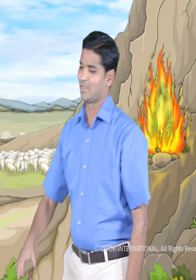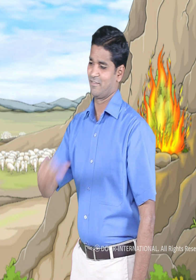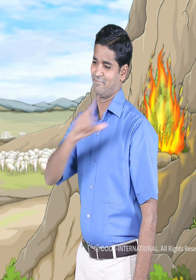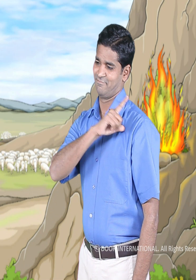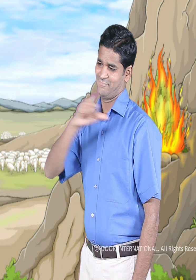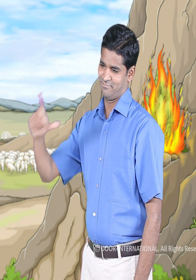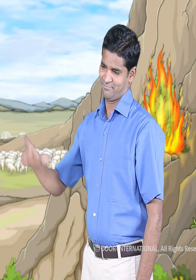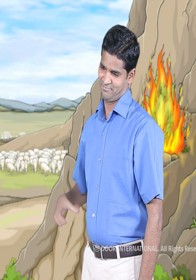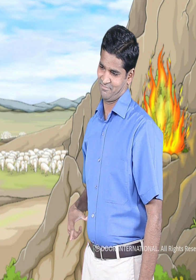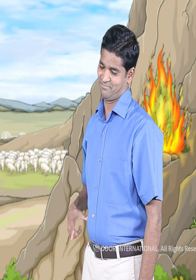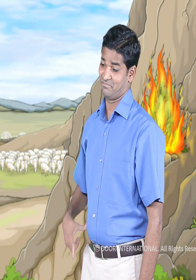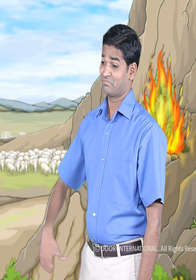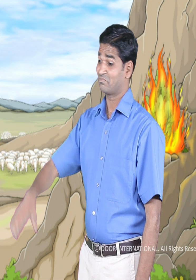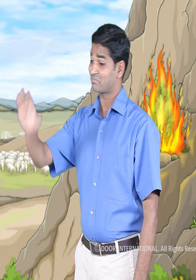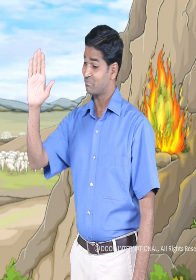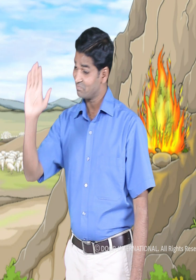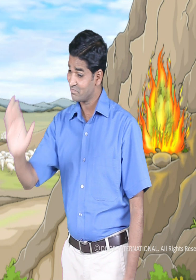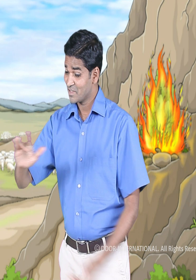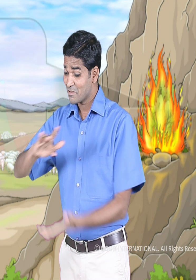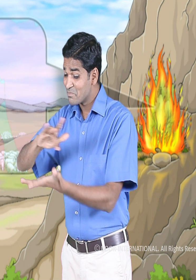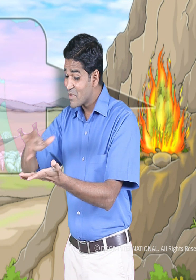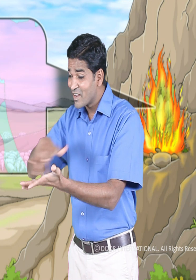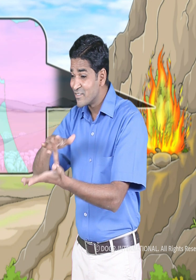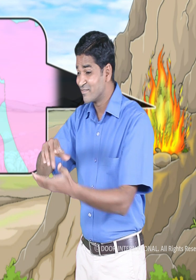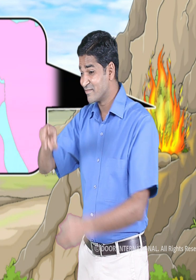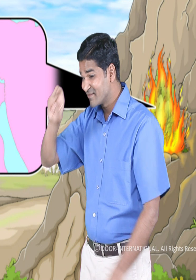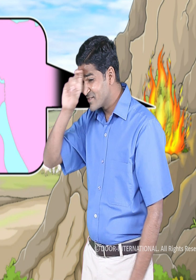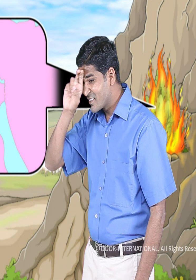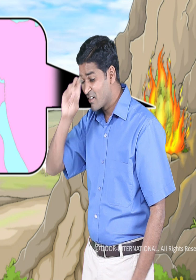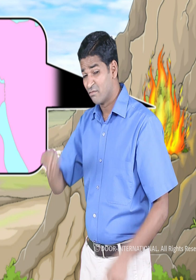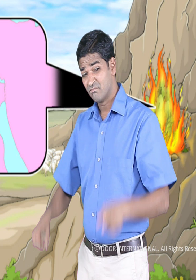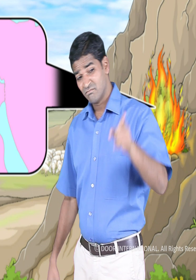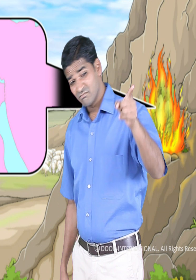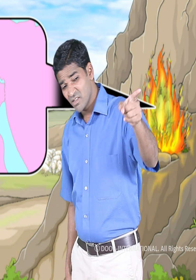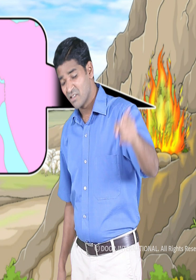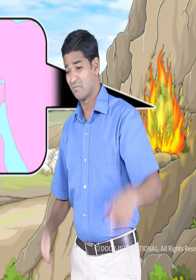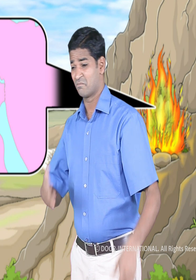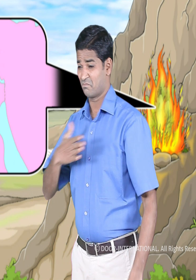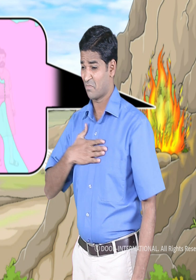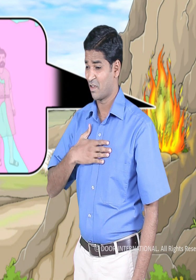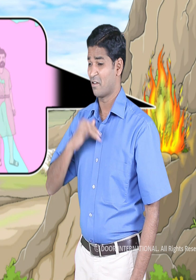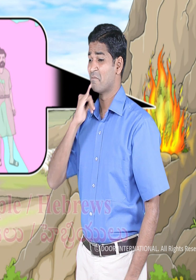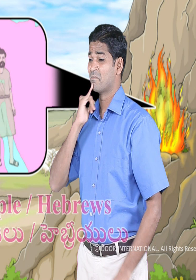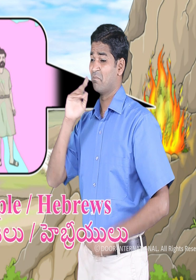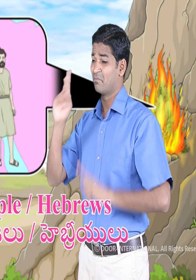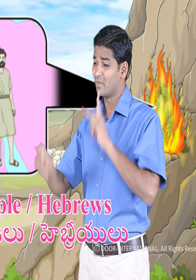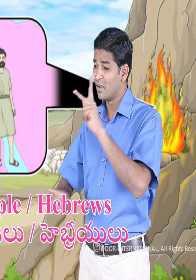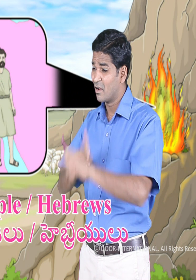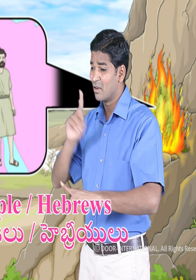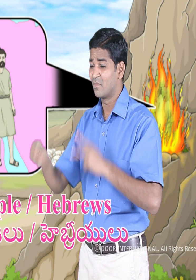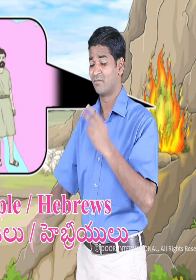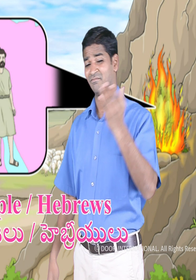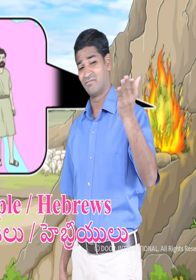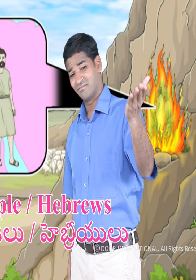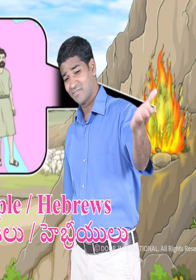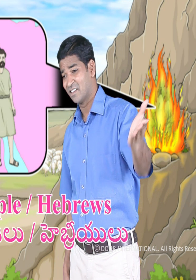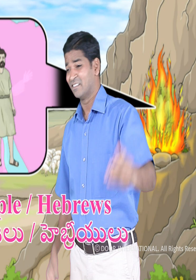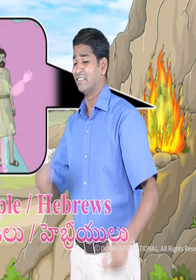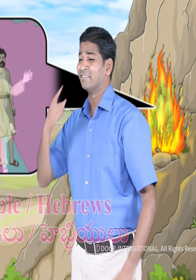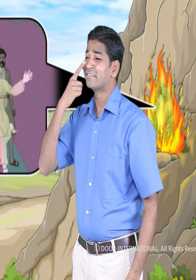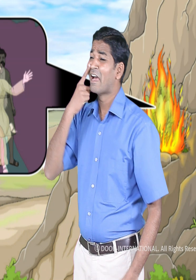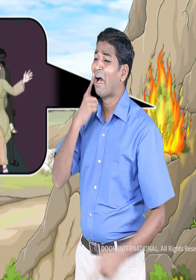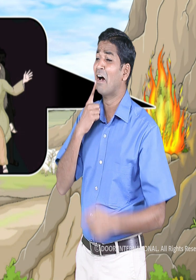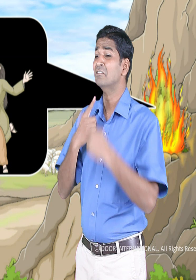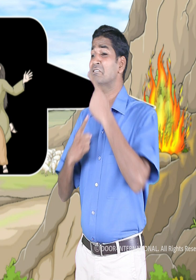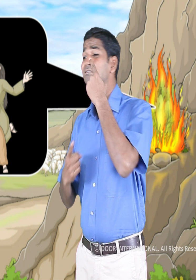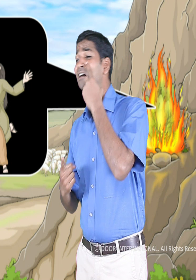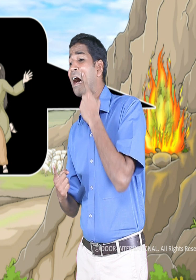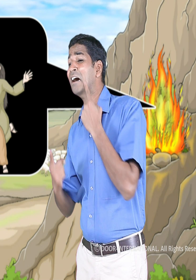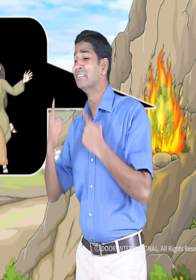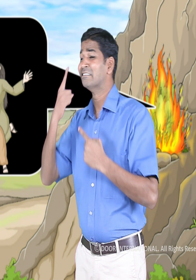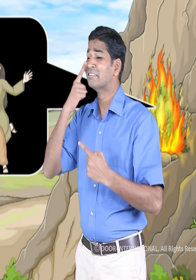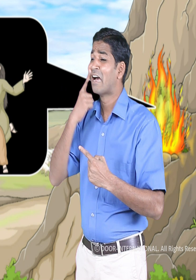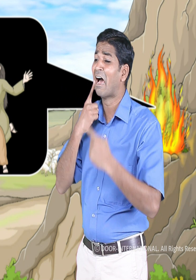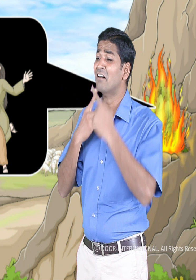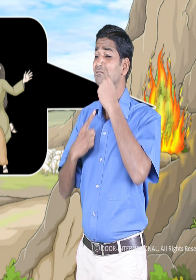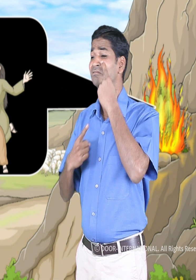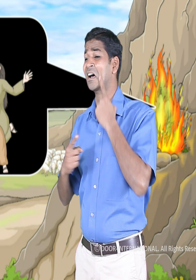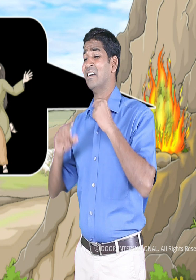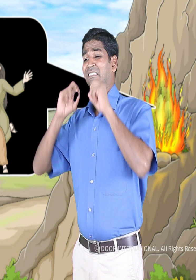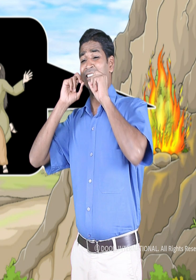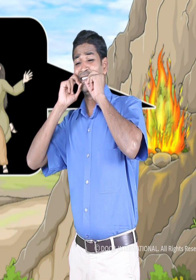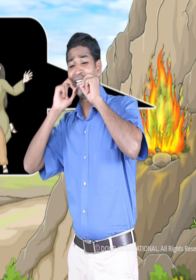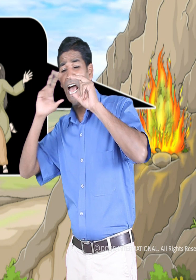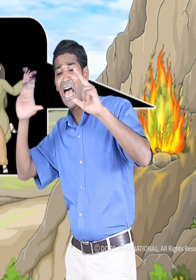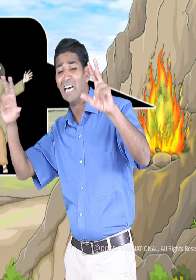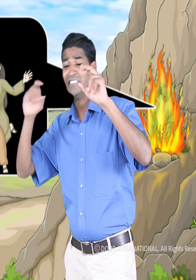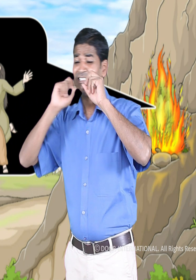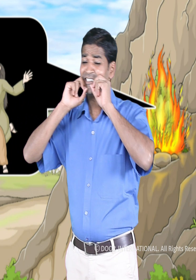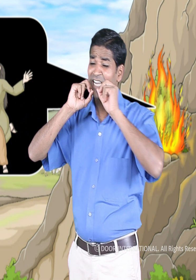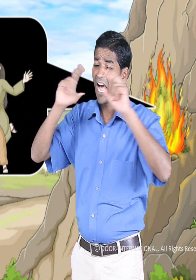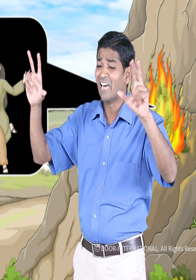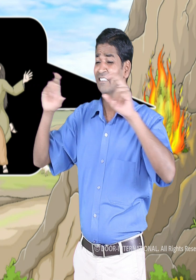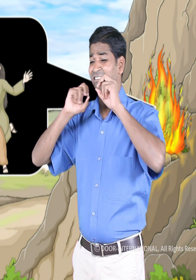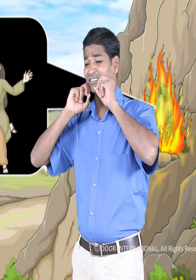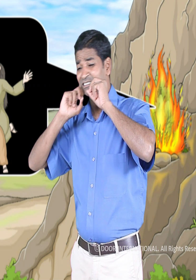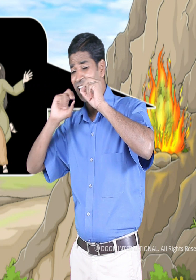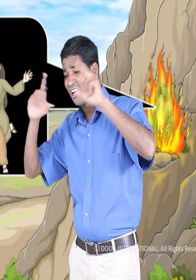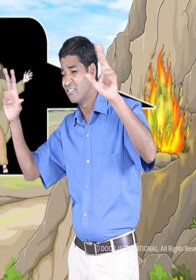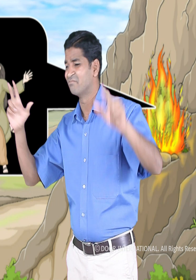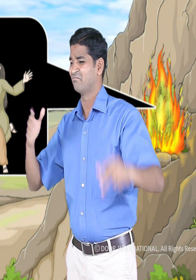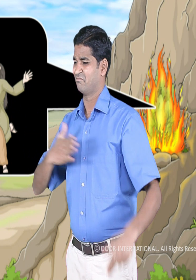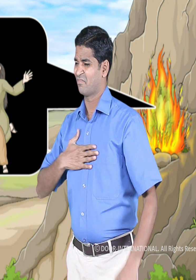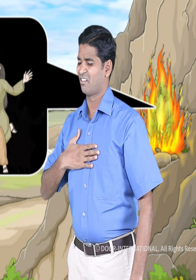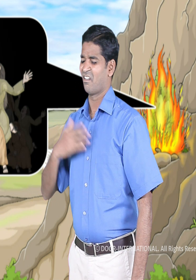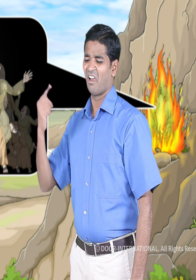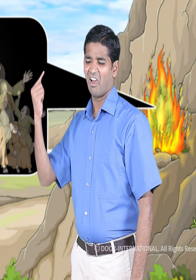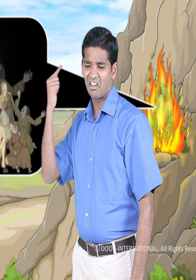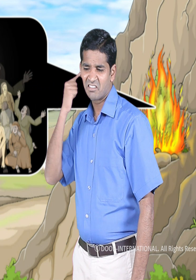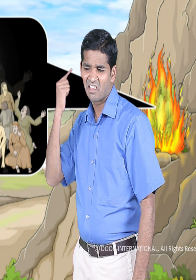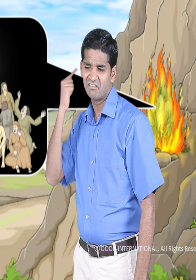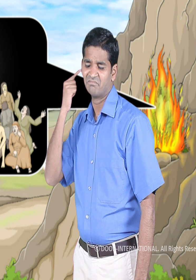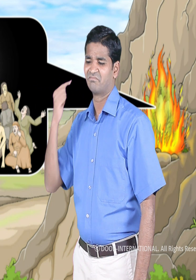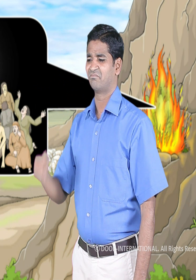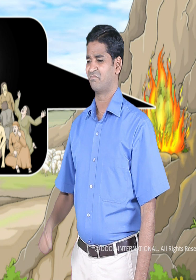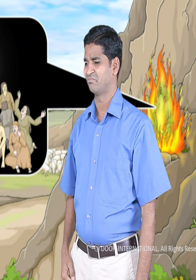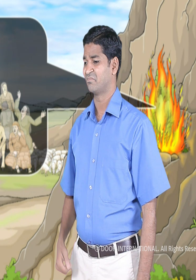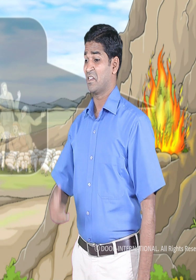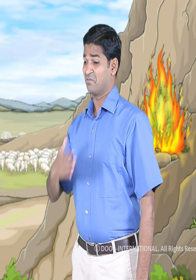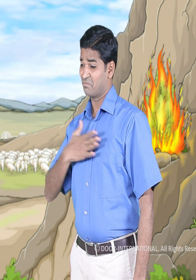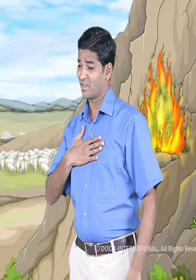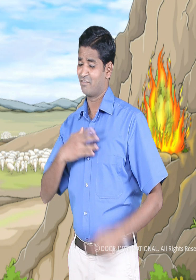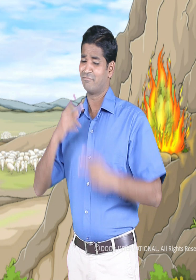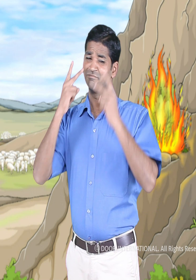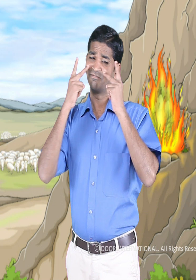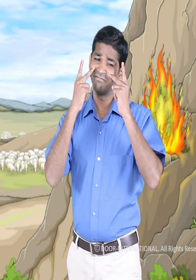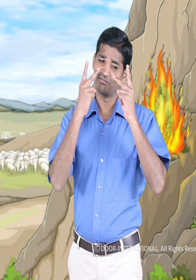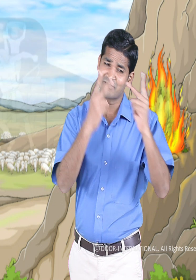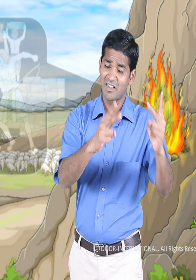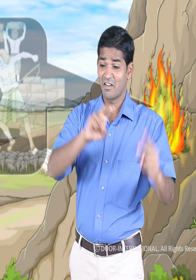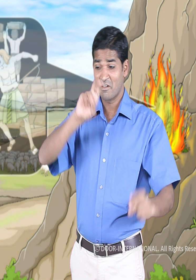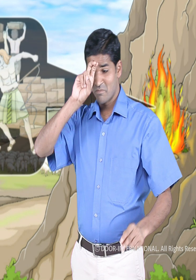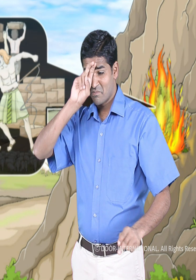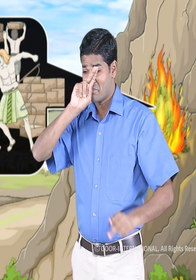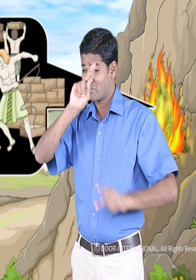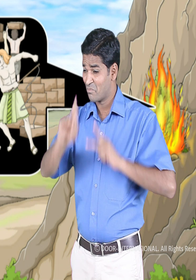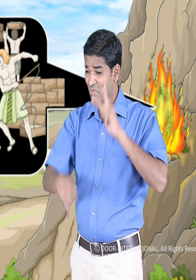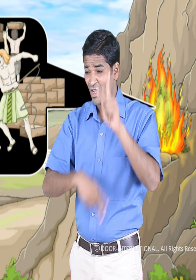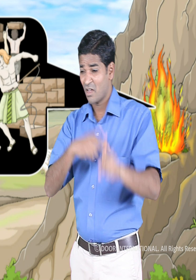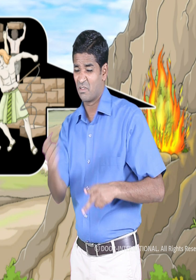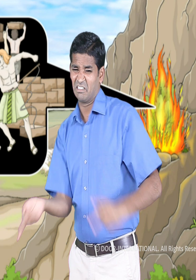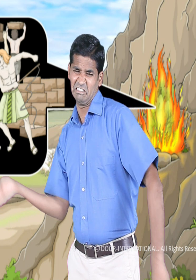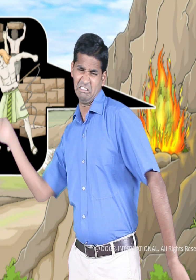The LORD said, “I have indeed seen the affliction of My people in Egypt.